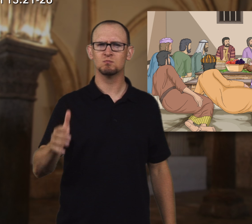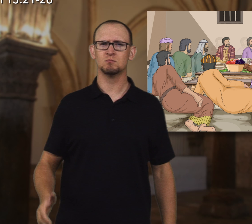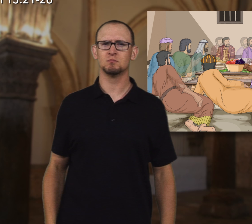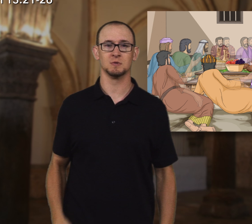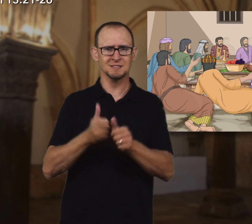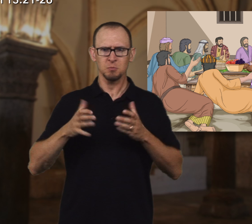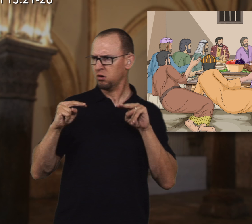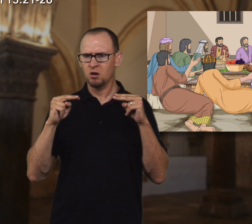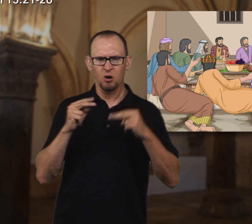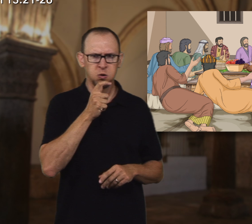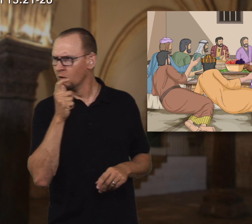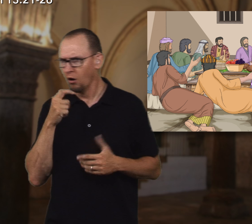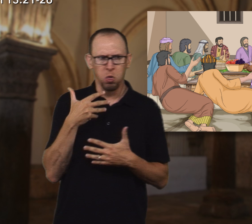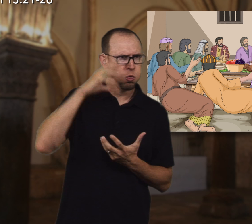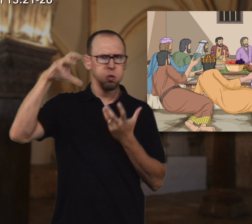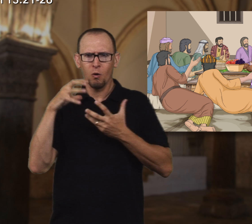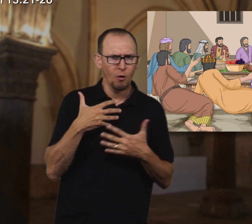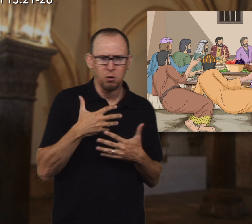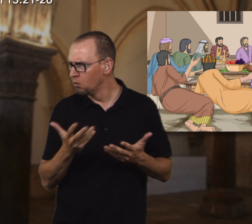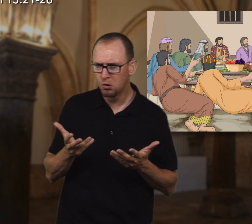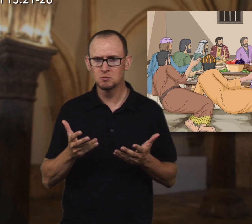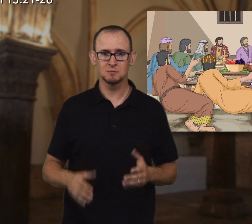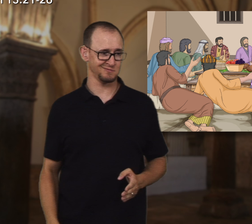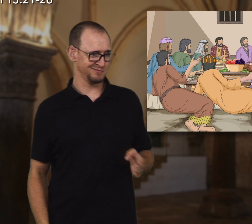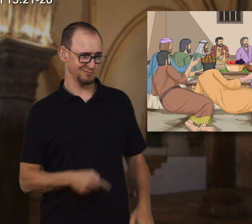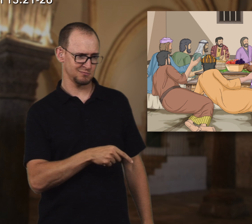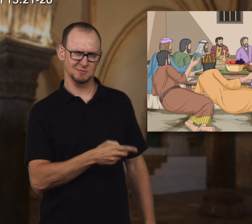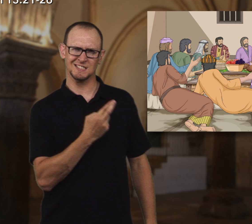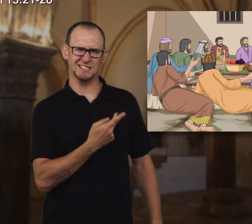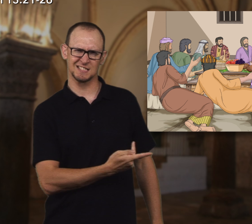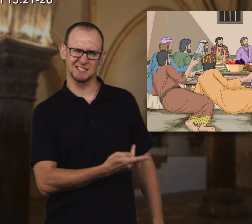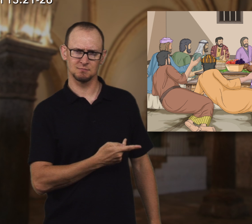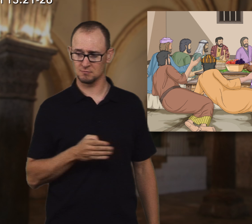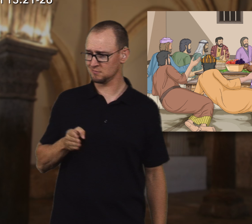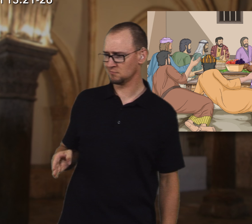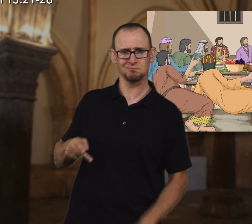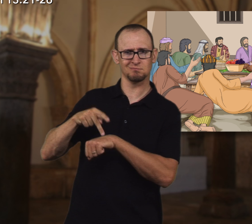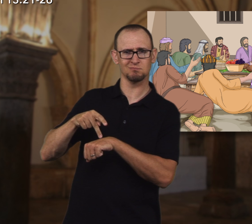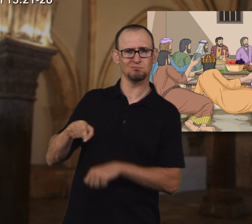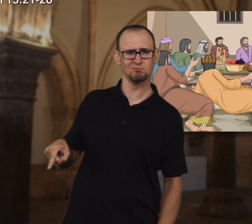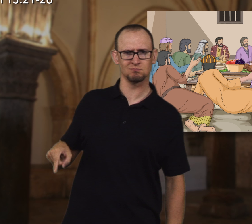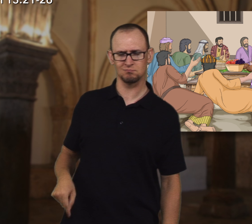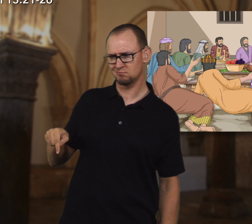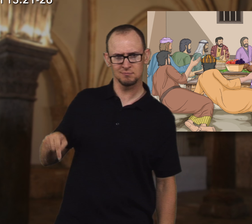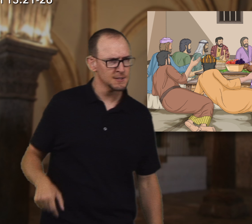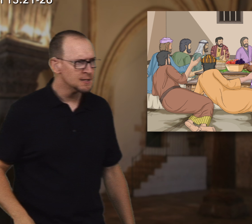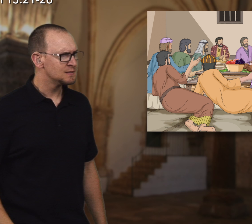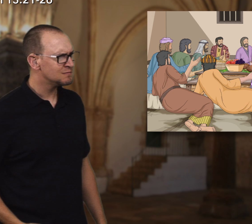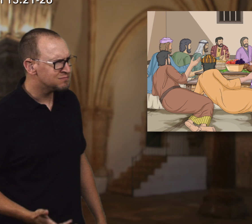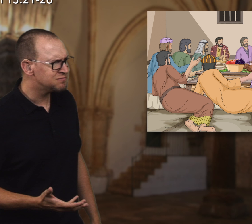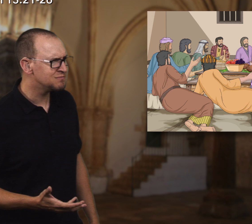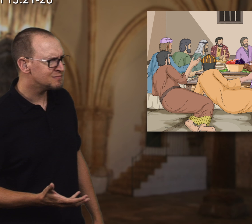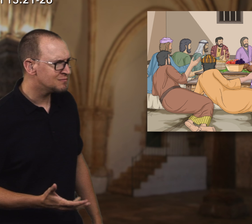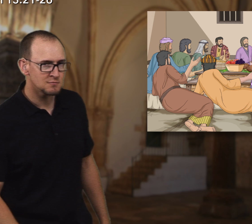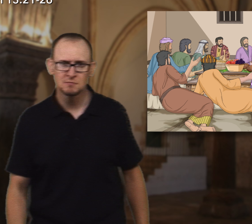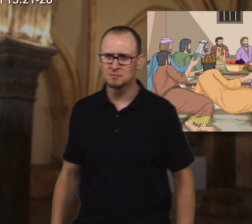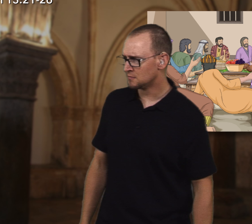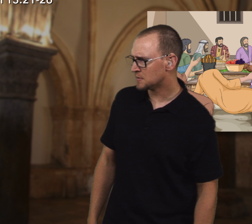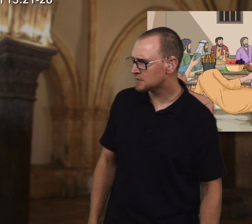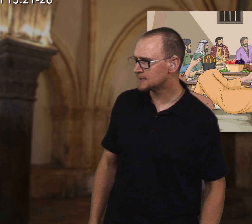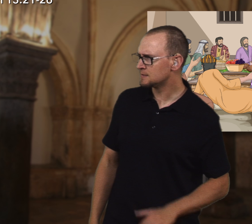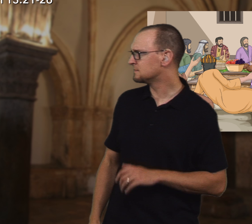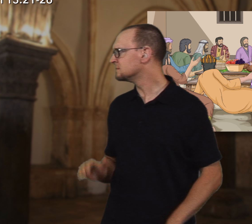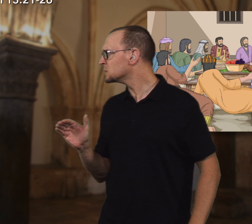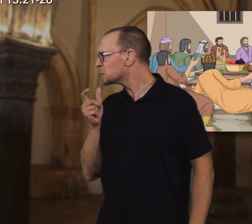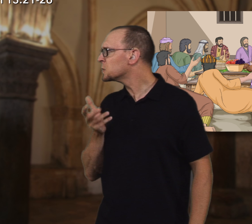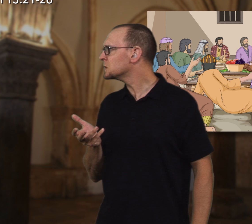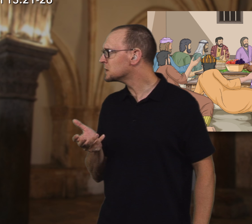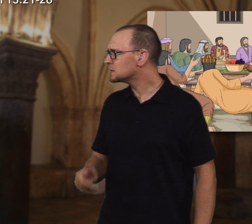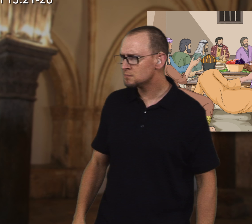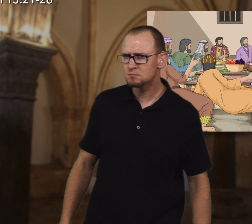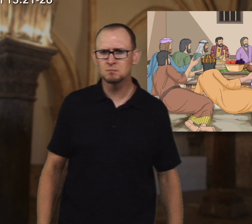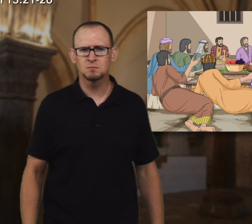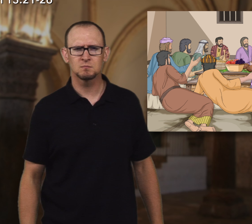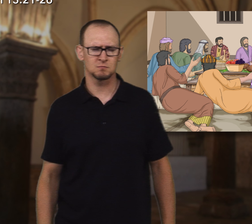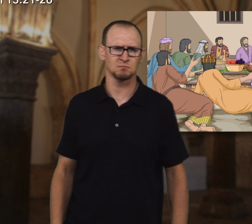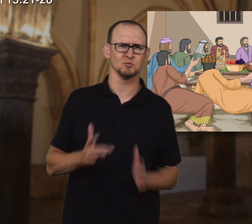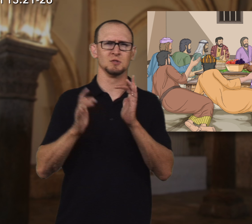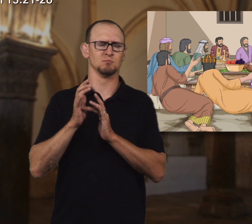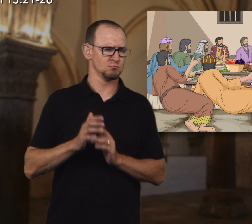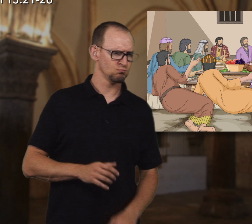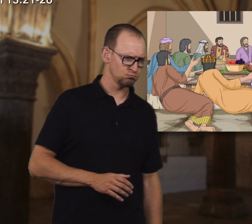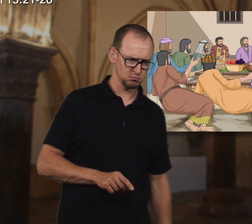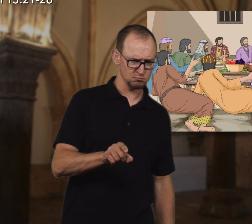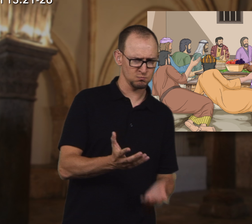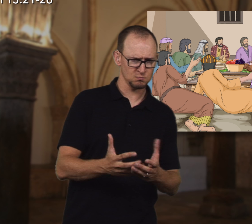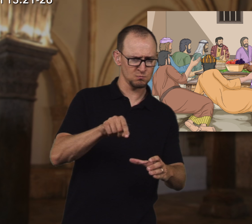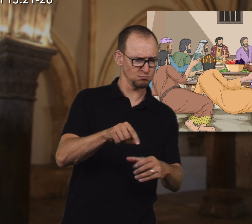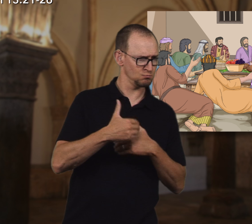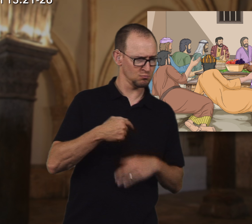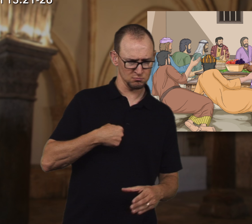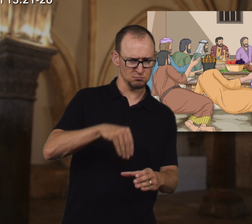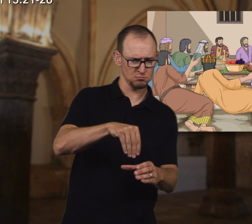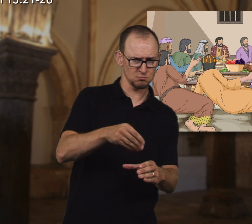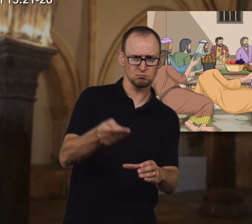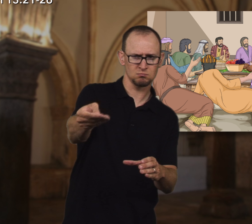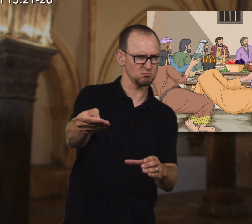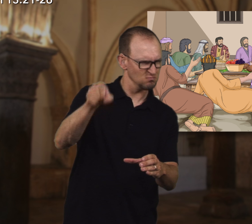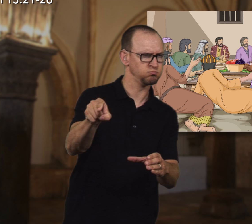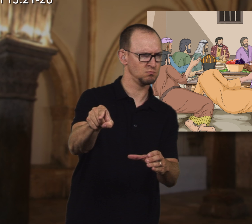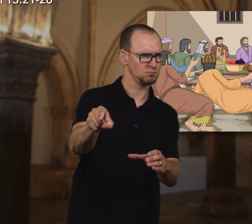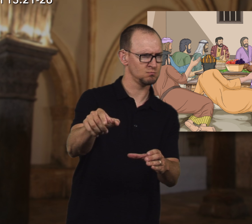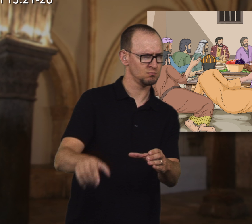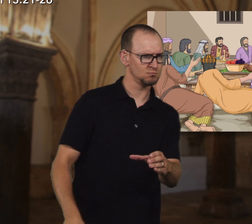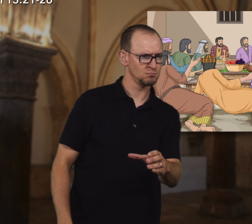One of His disciples, the one whom Jesus loved, was reclining at His side. So Simon Peter motioned to him to ask Jesus which one He was talking about. Leaning back against Jesus, he asked, “Lord, who is it?”